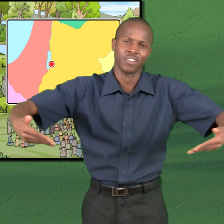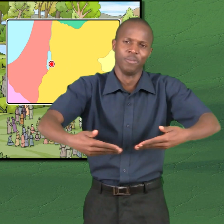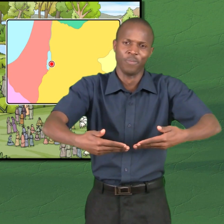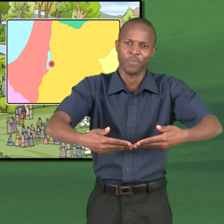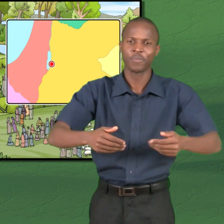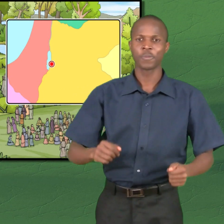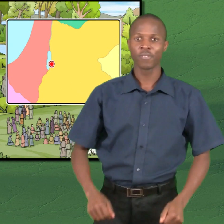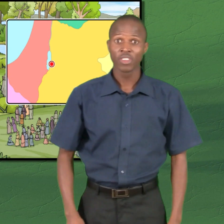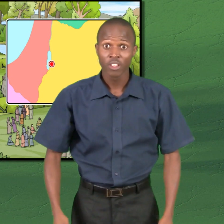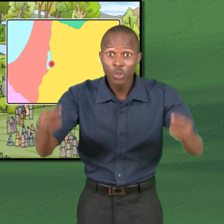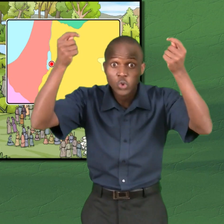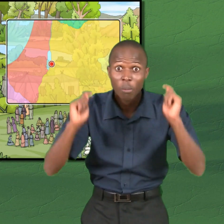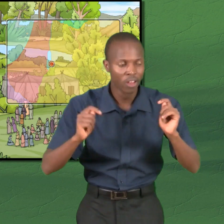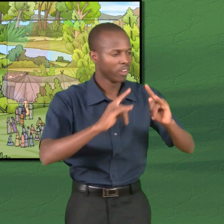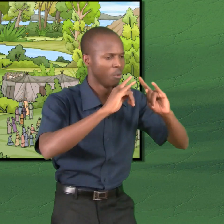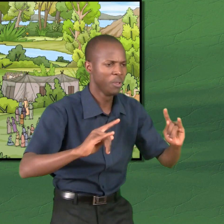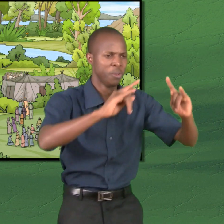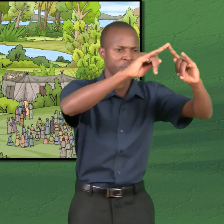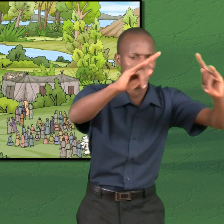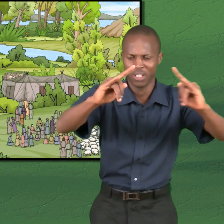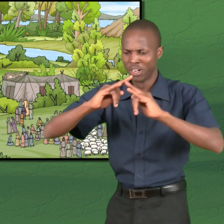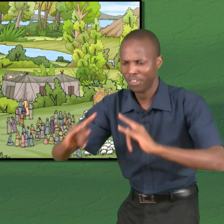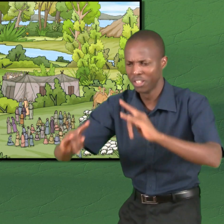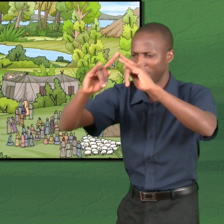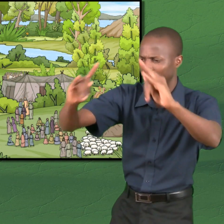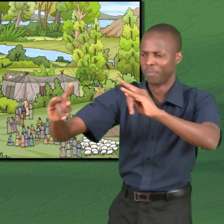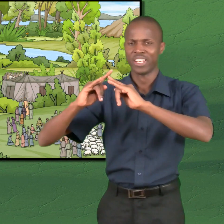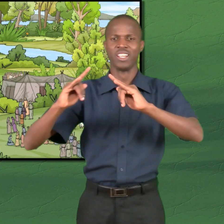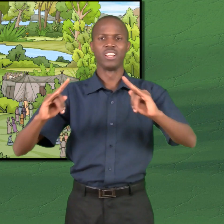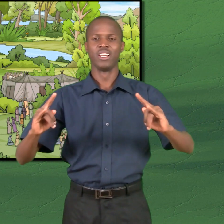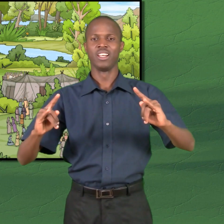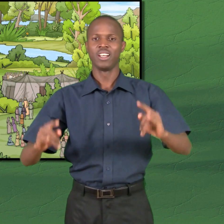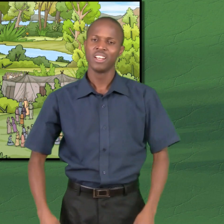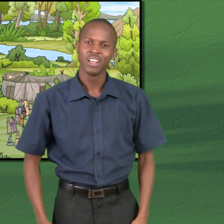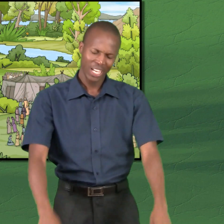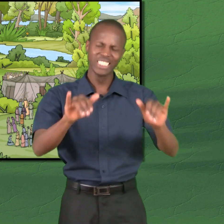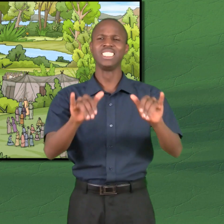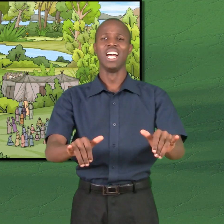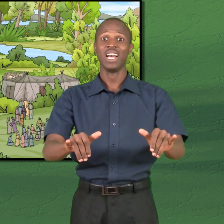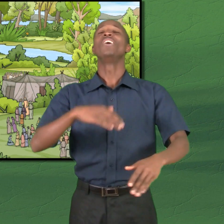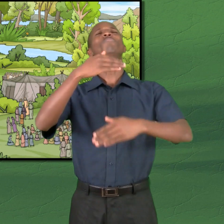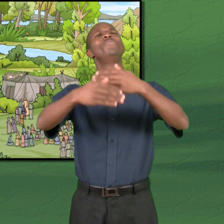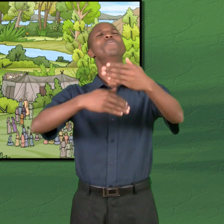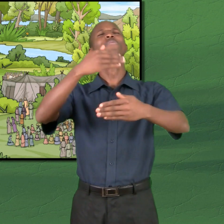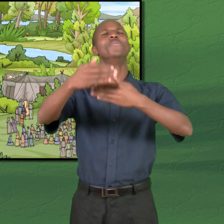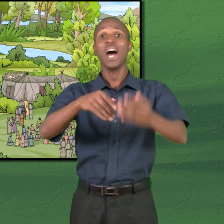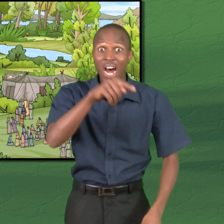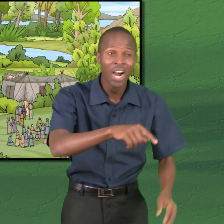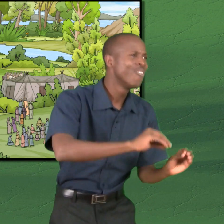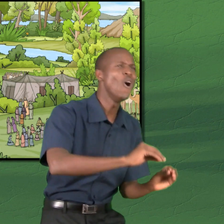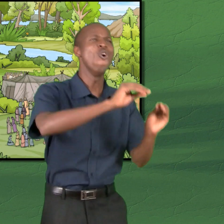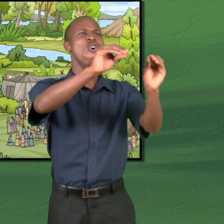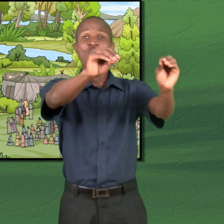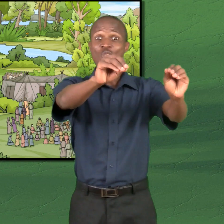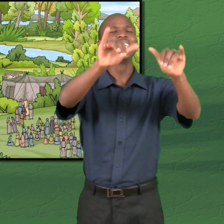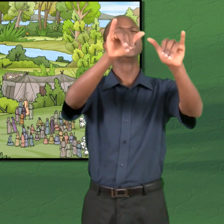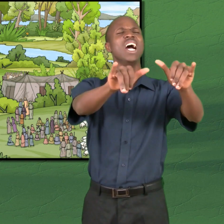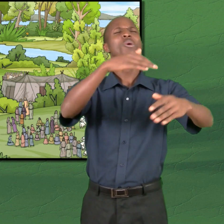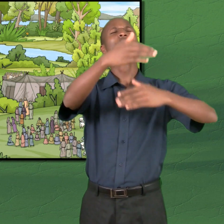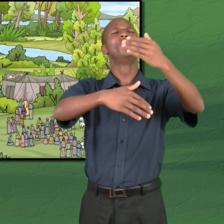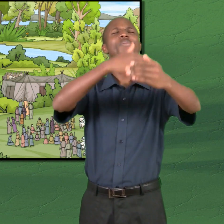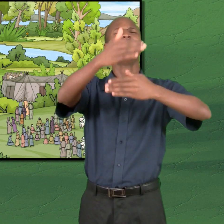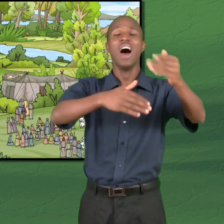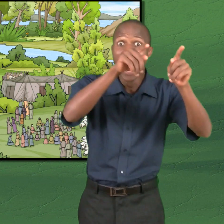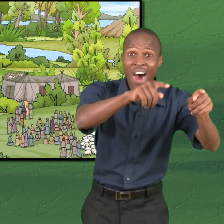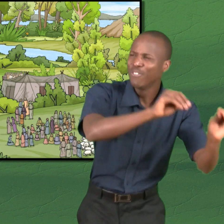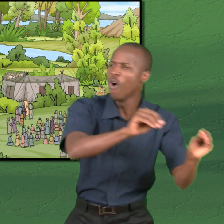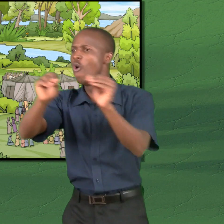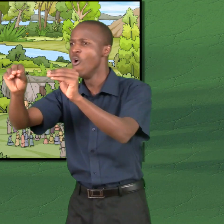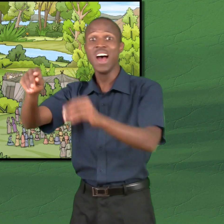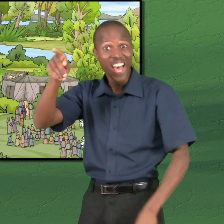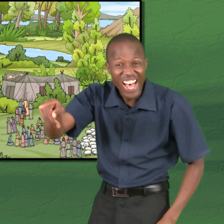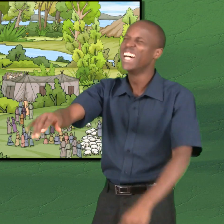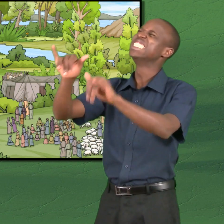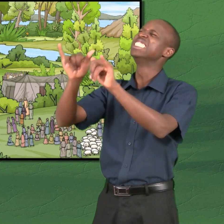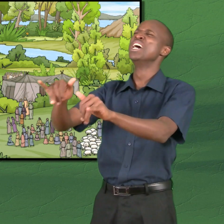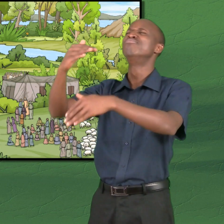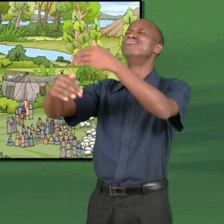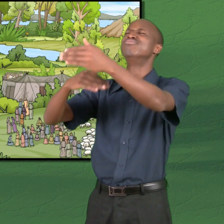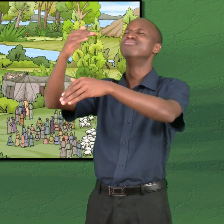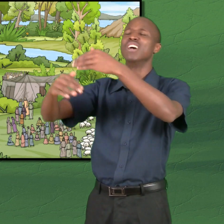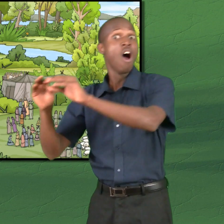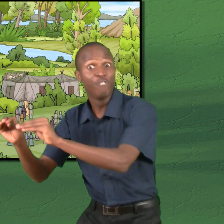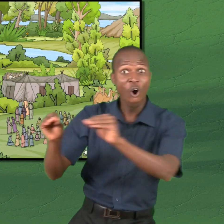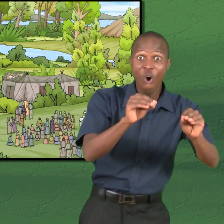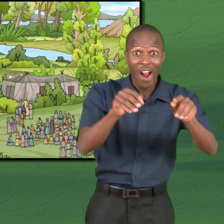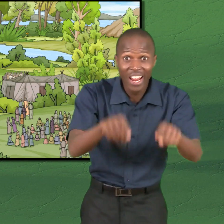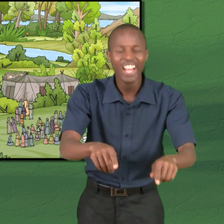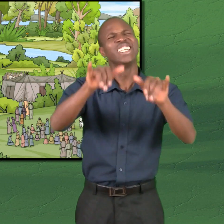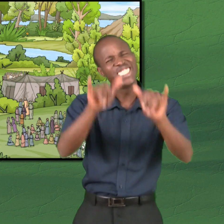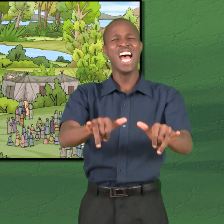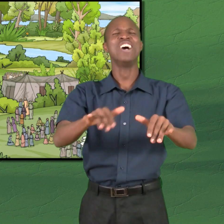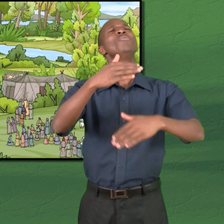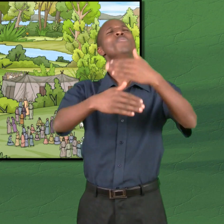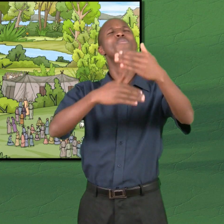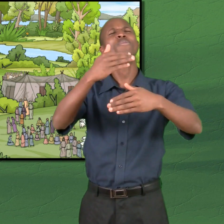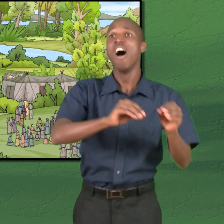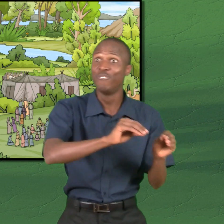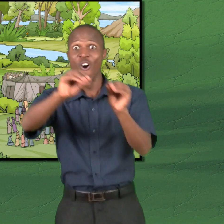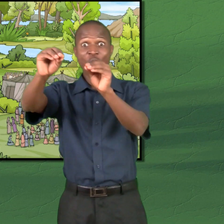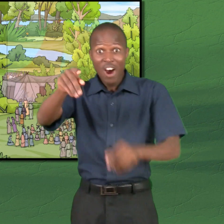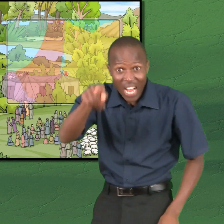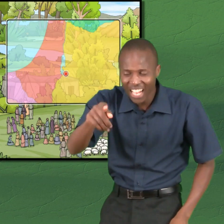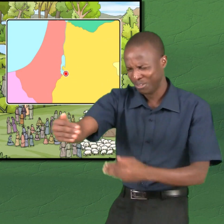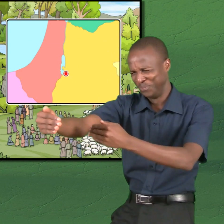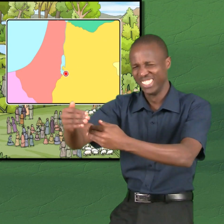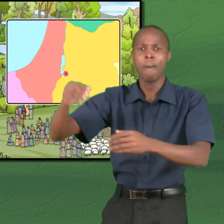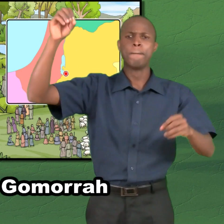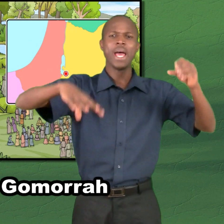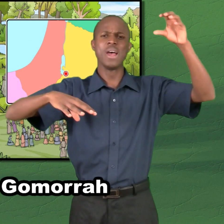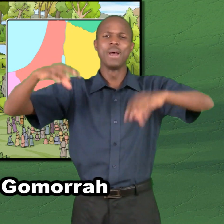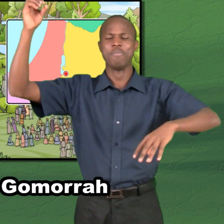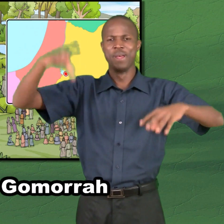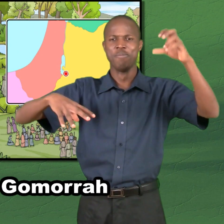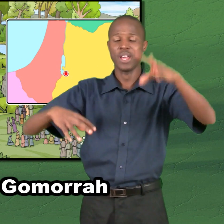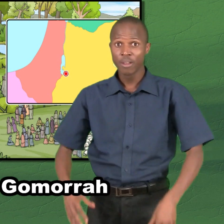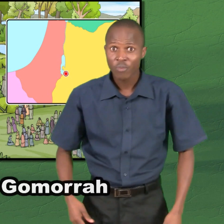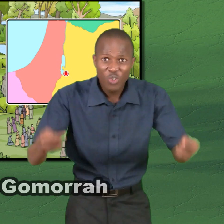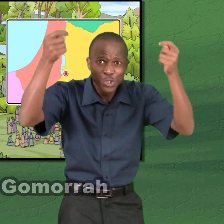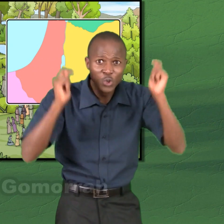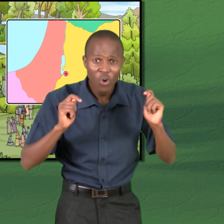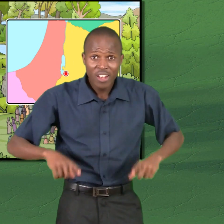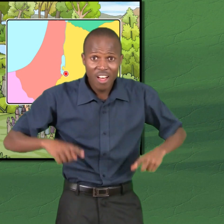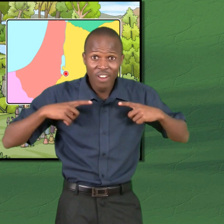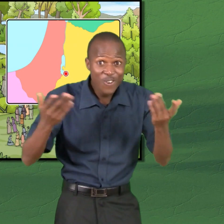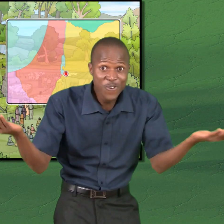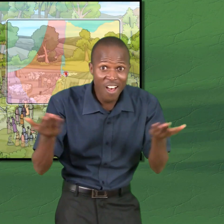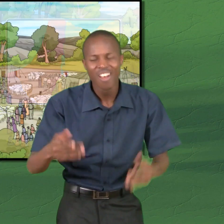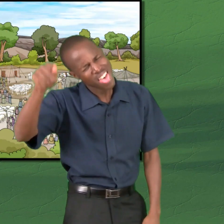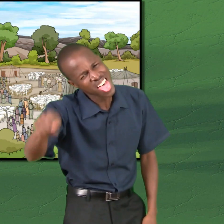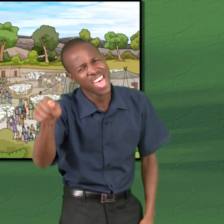Abram lived in the land of Canaan, but Lot settled in the cities of the plain and pitched his tent toward Sodom.